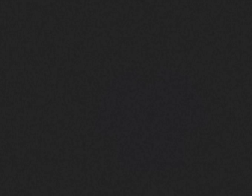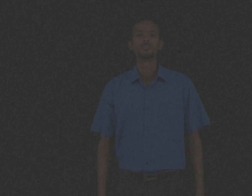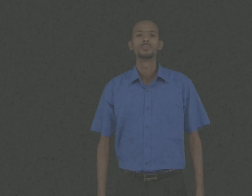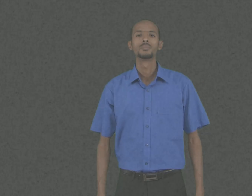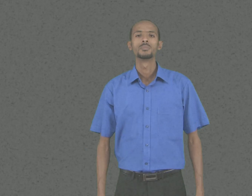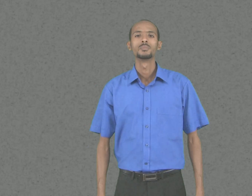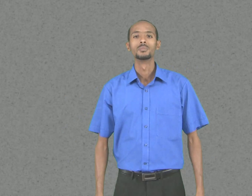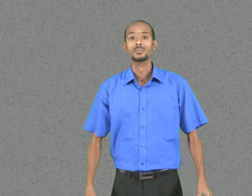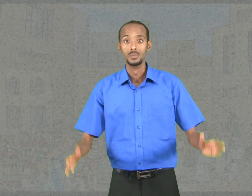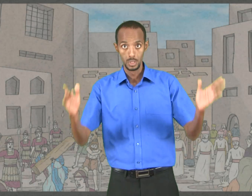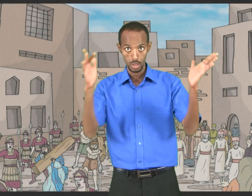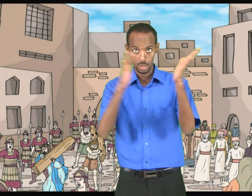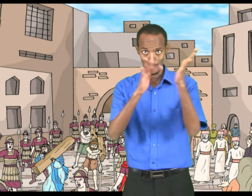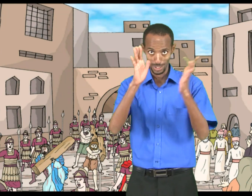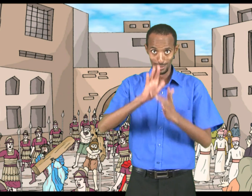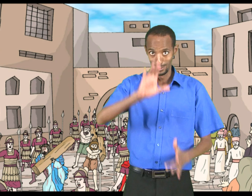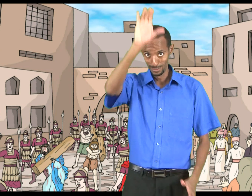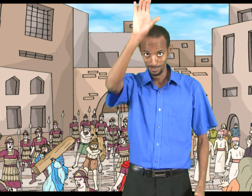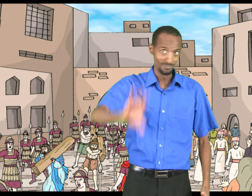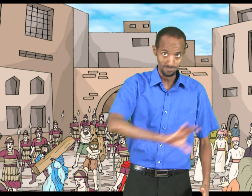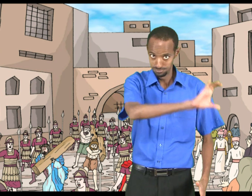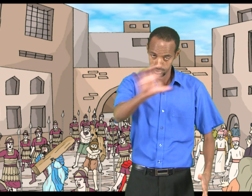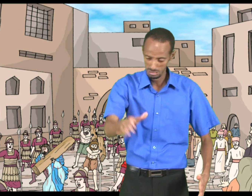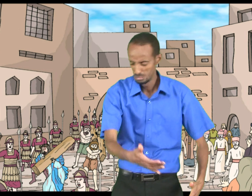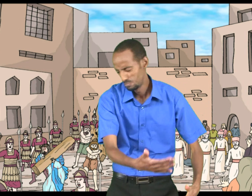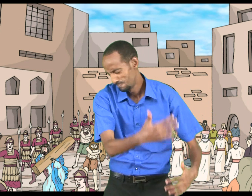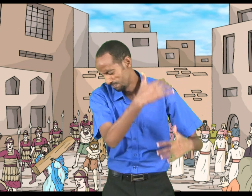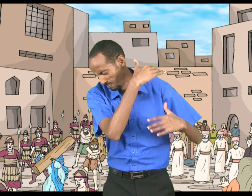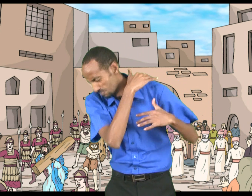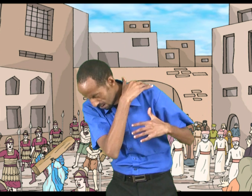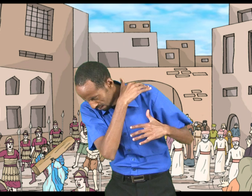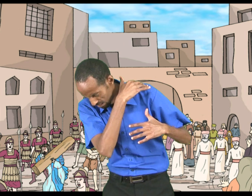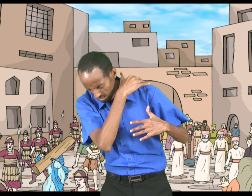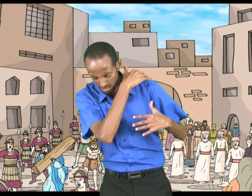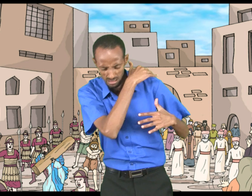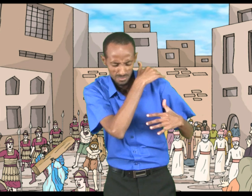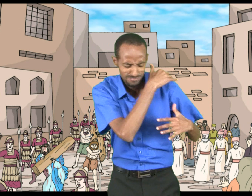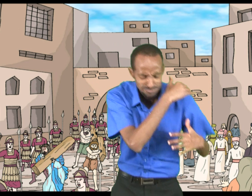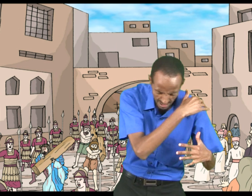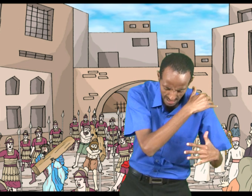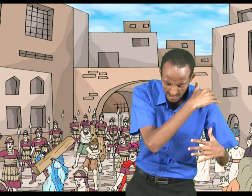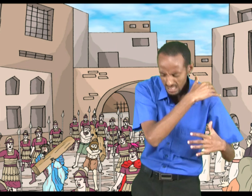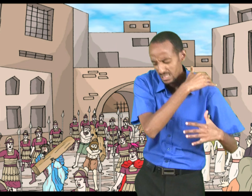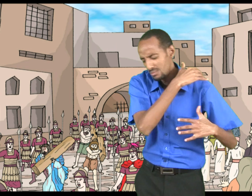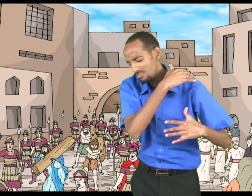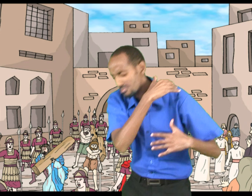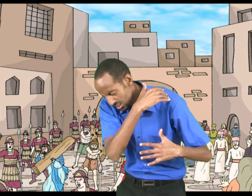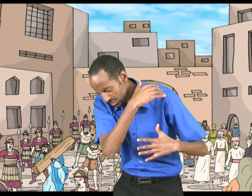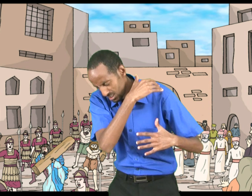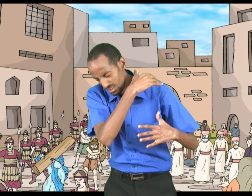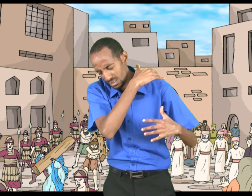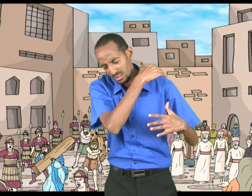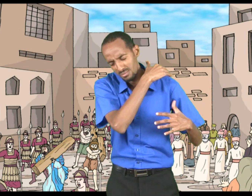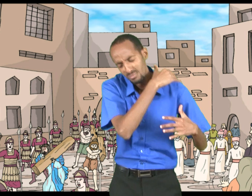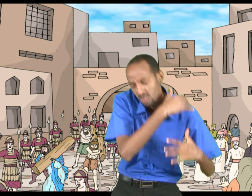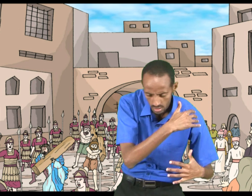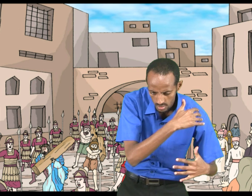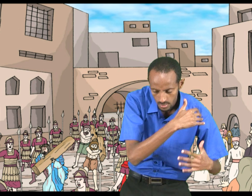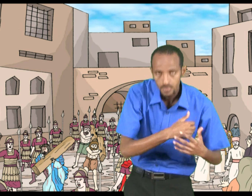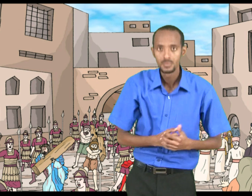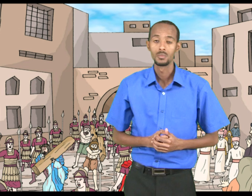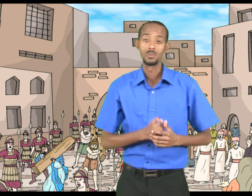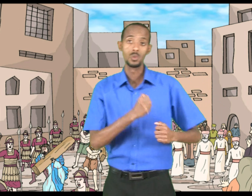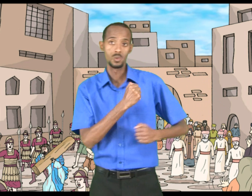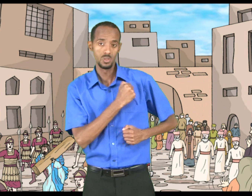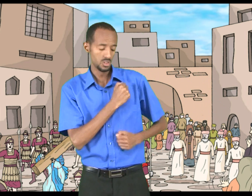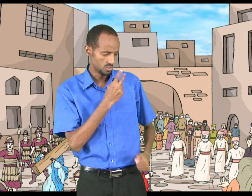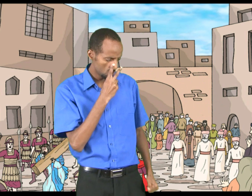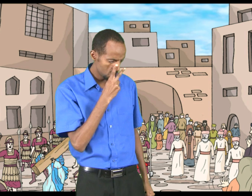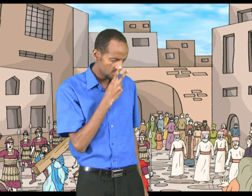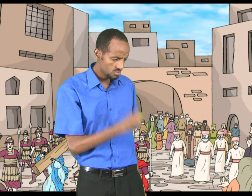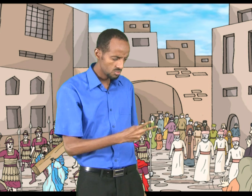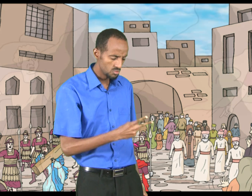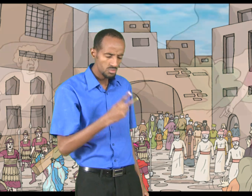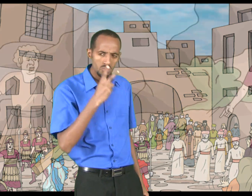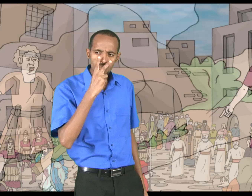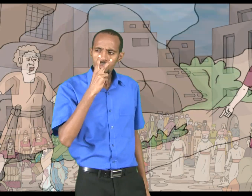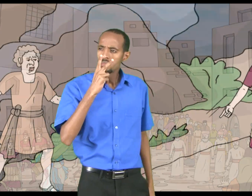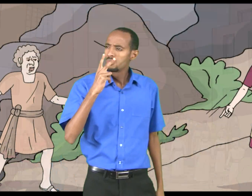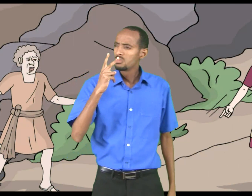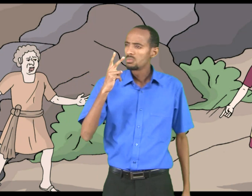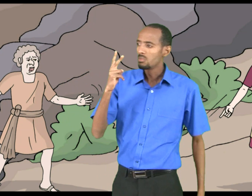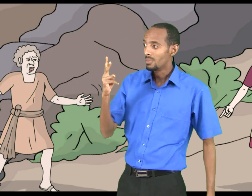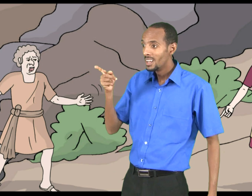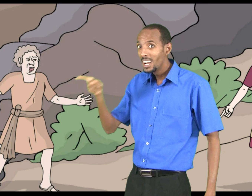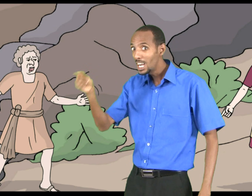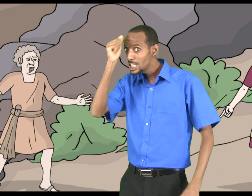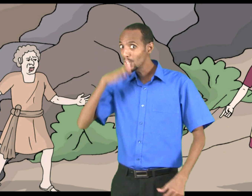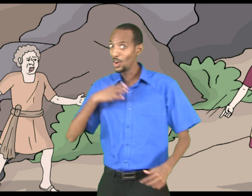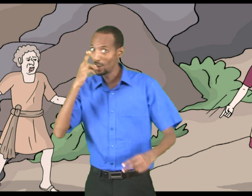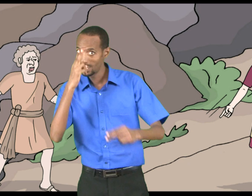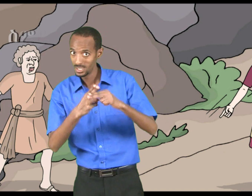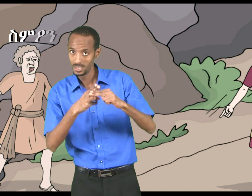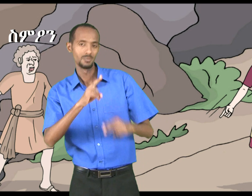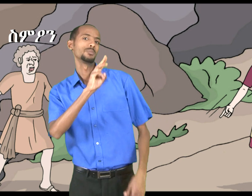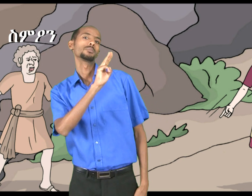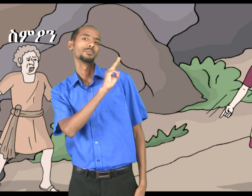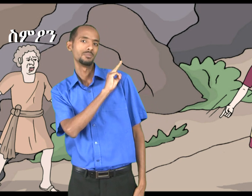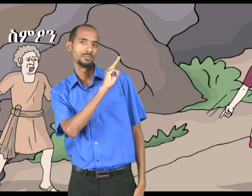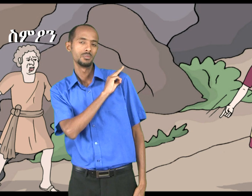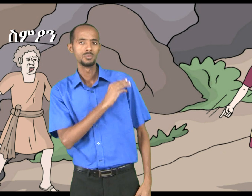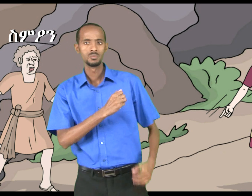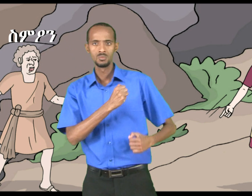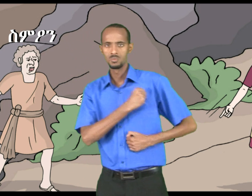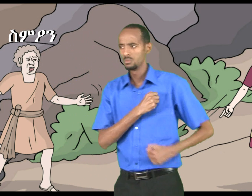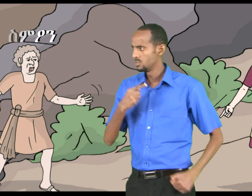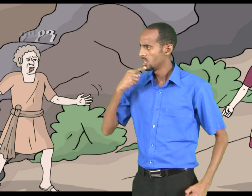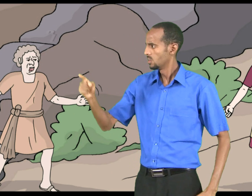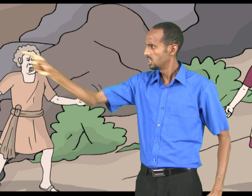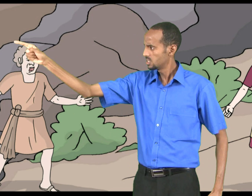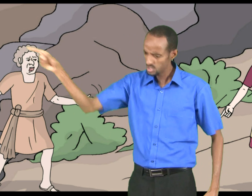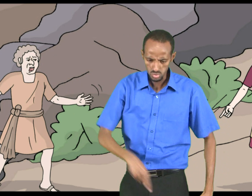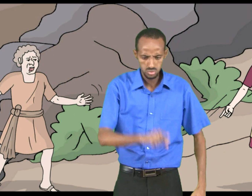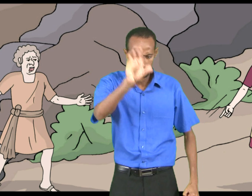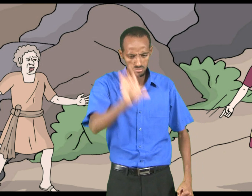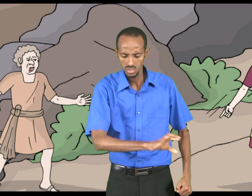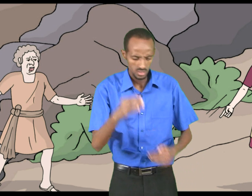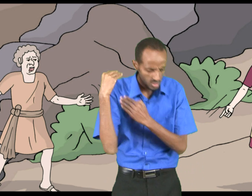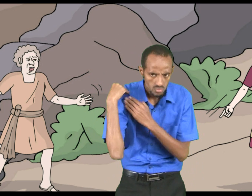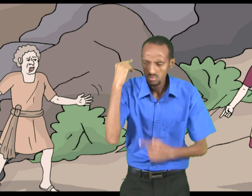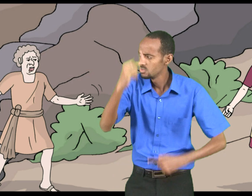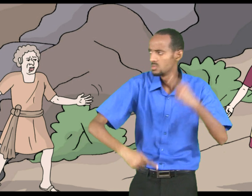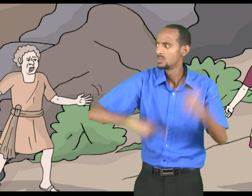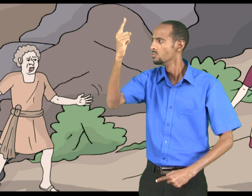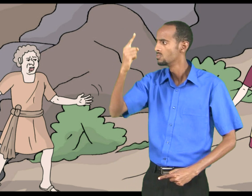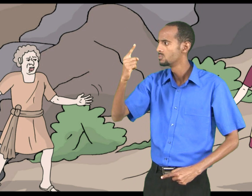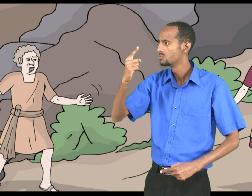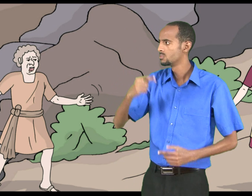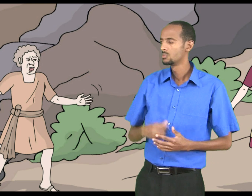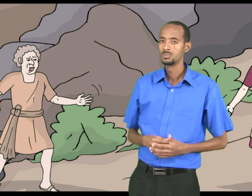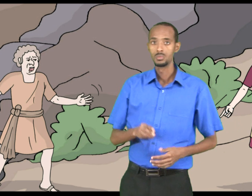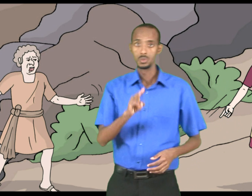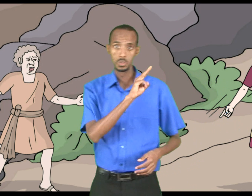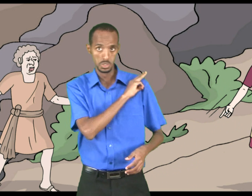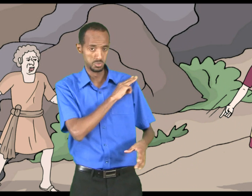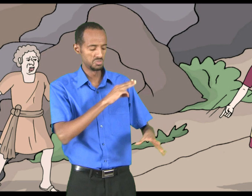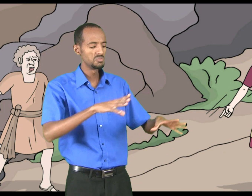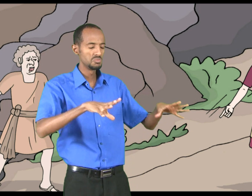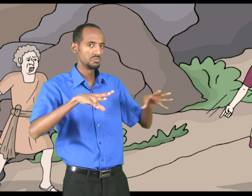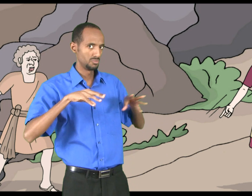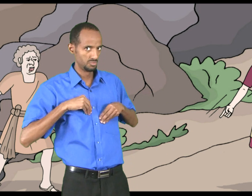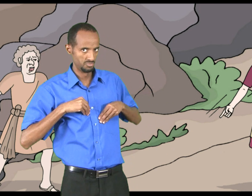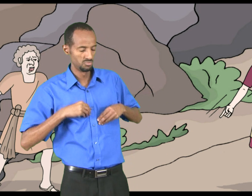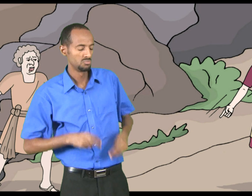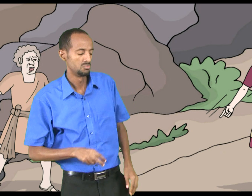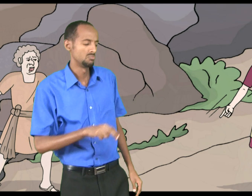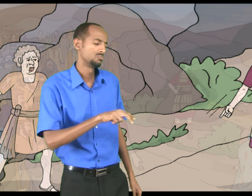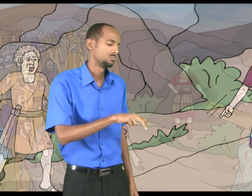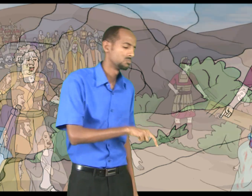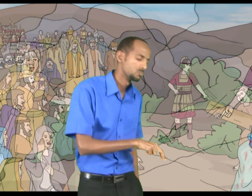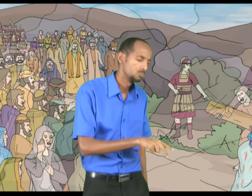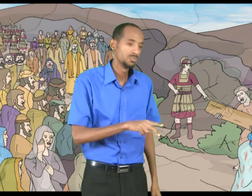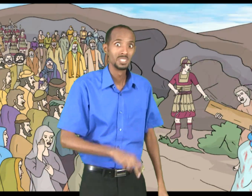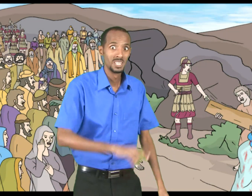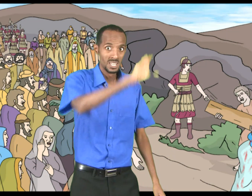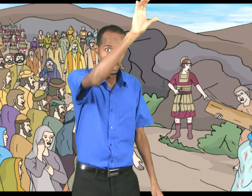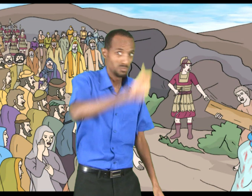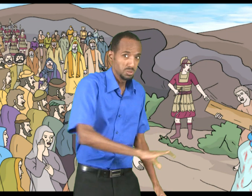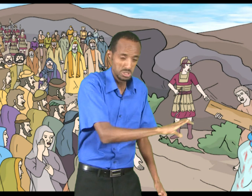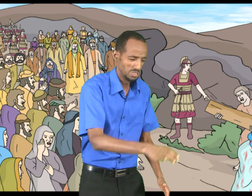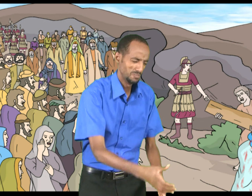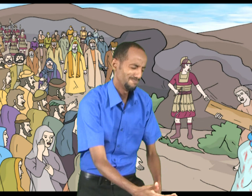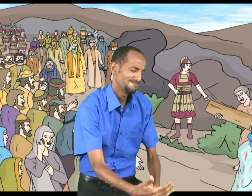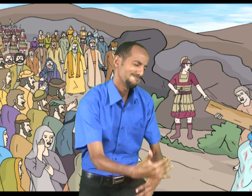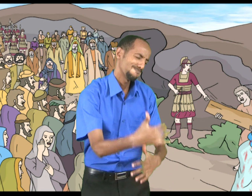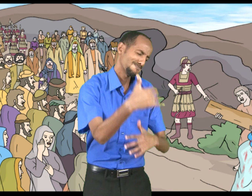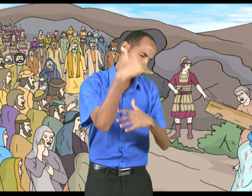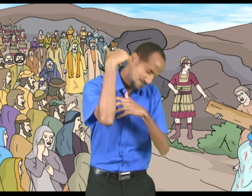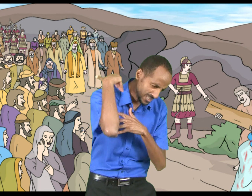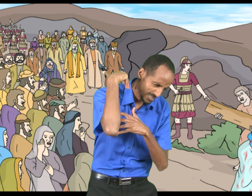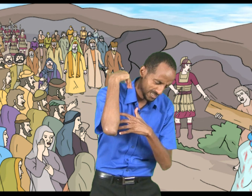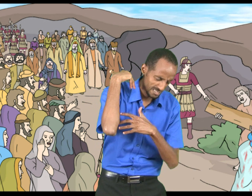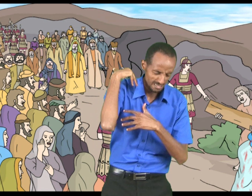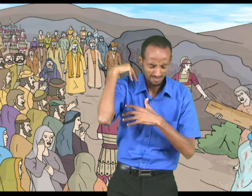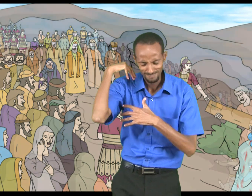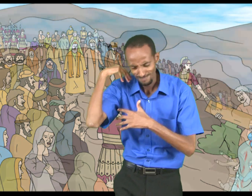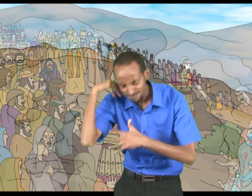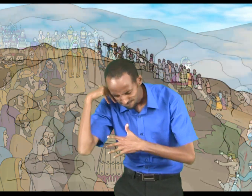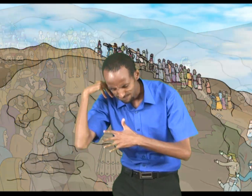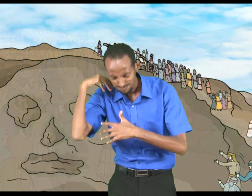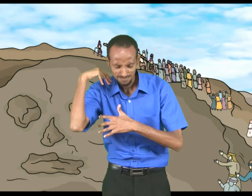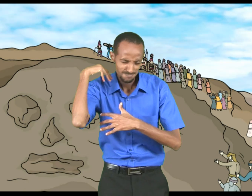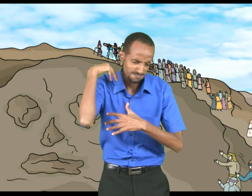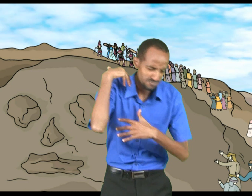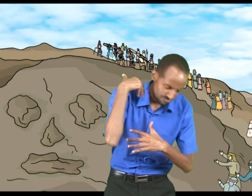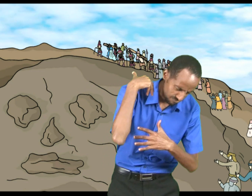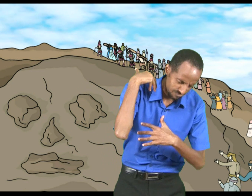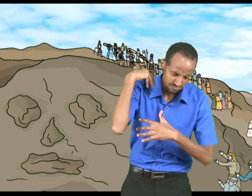Along the way they found a man from Cyrene, named Simon, and they forced him to carry the cross of Jesus.